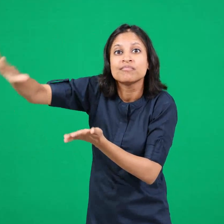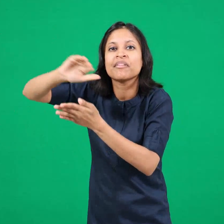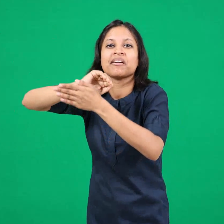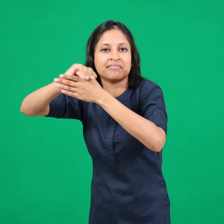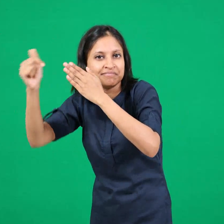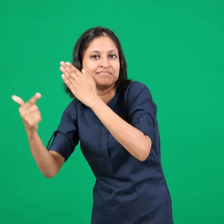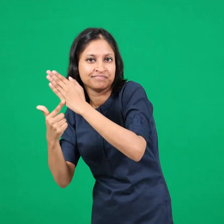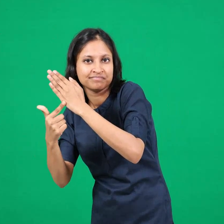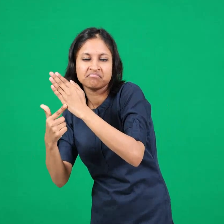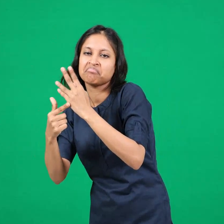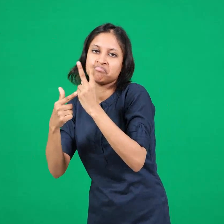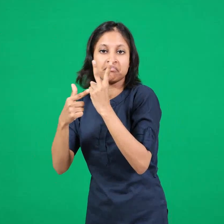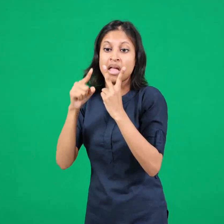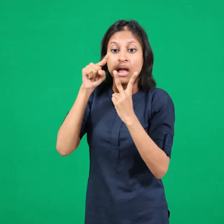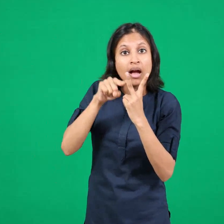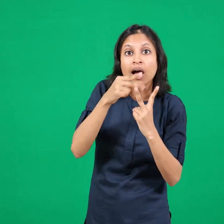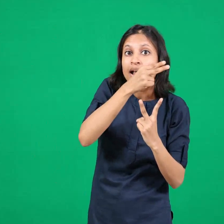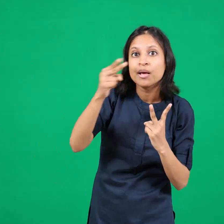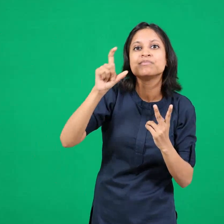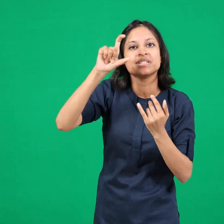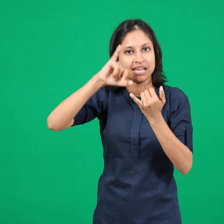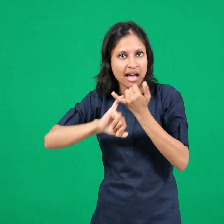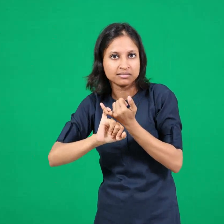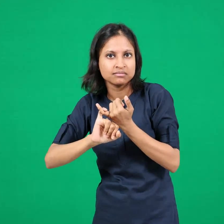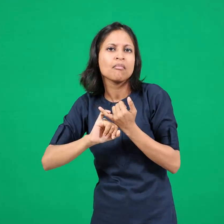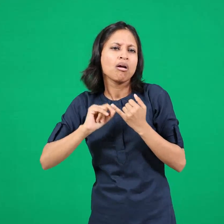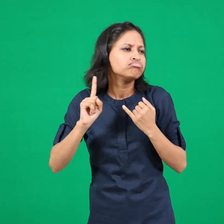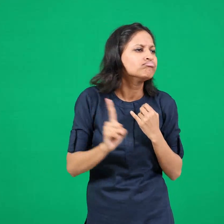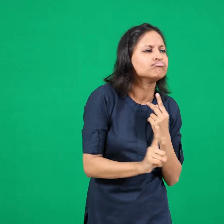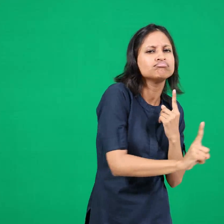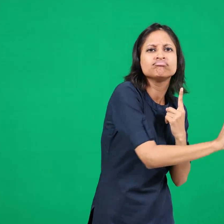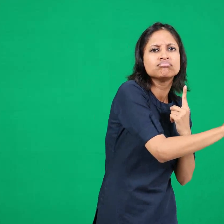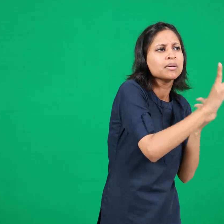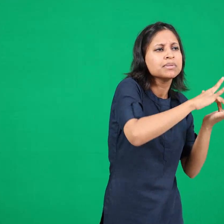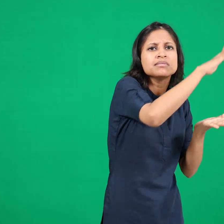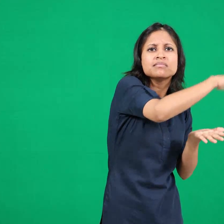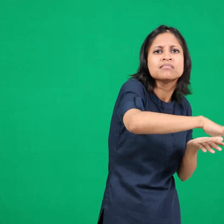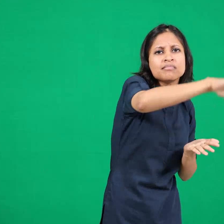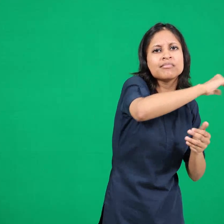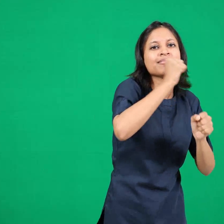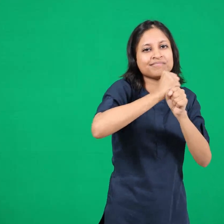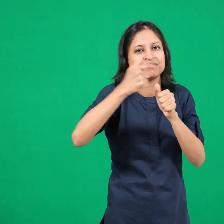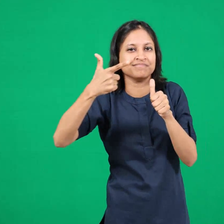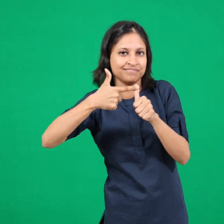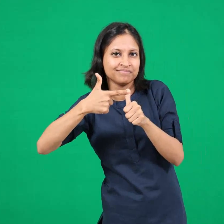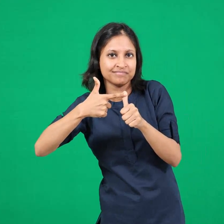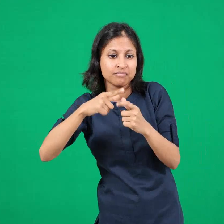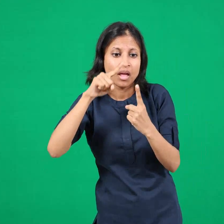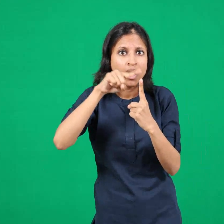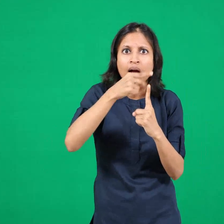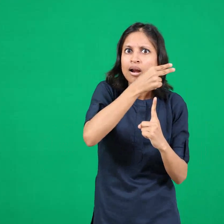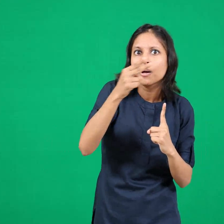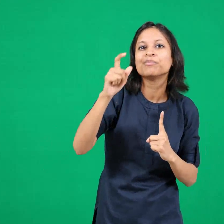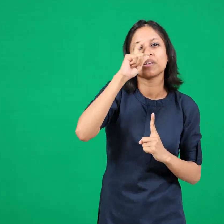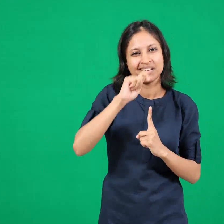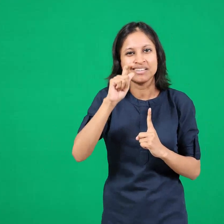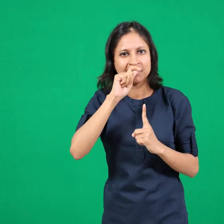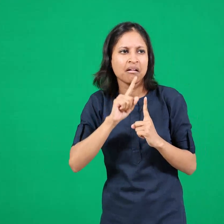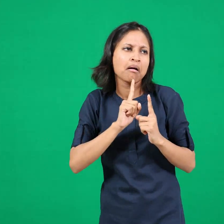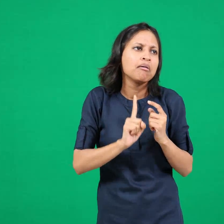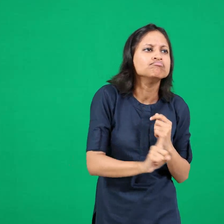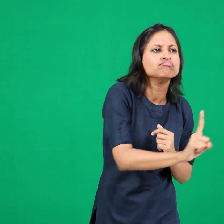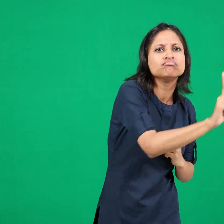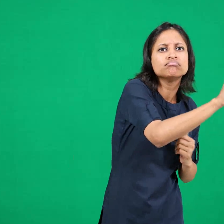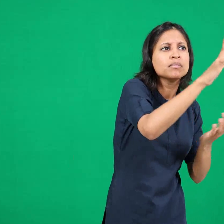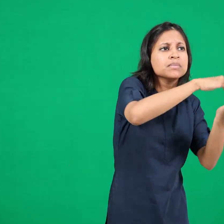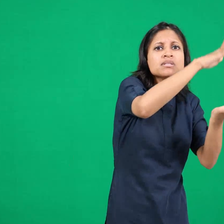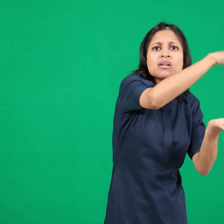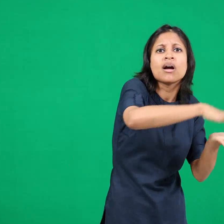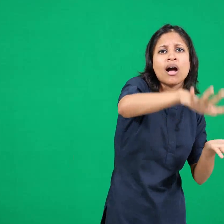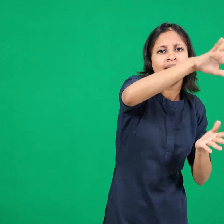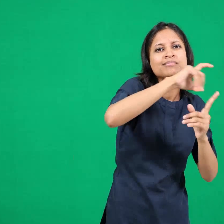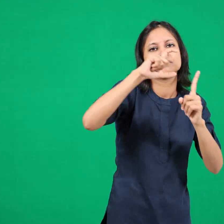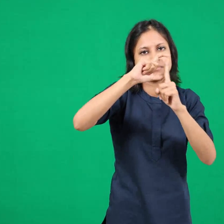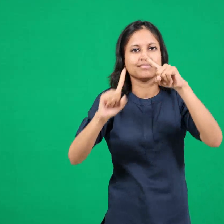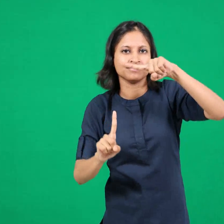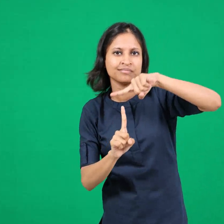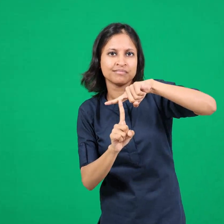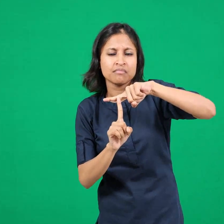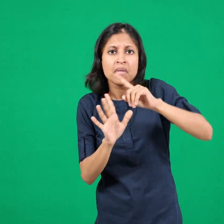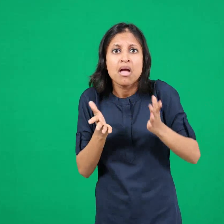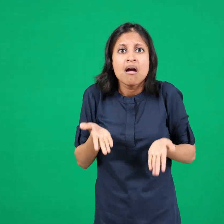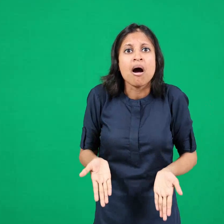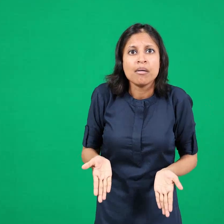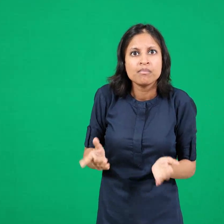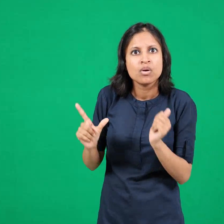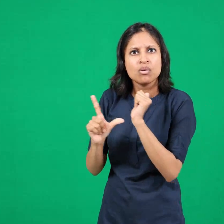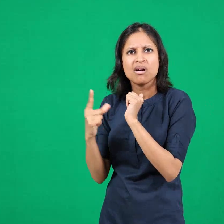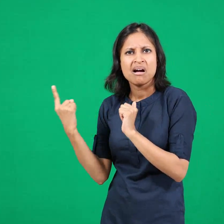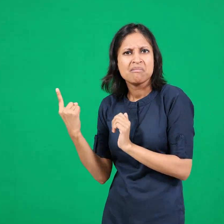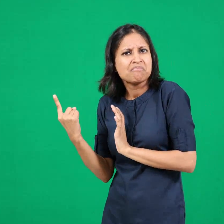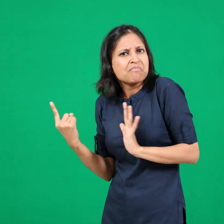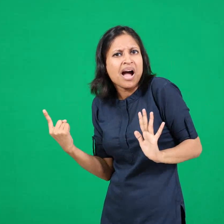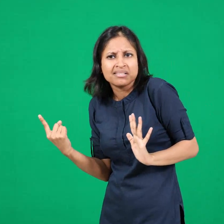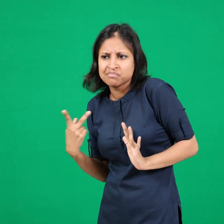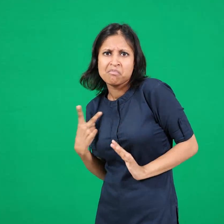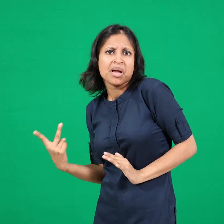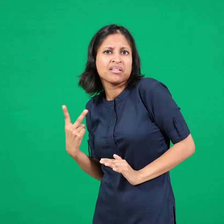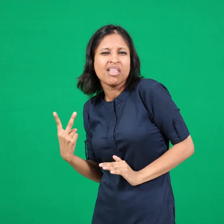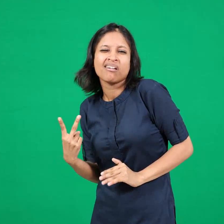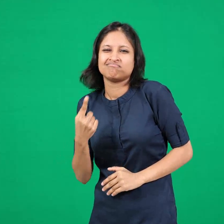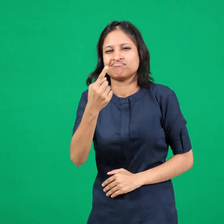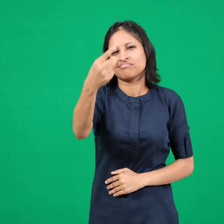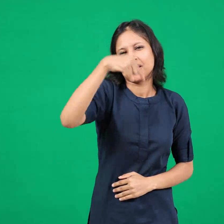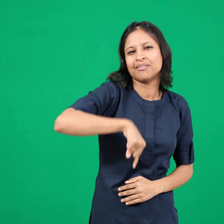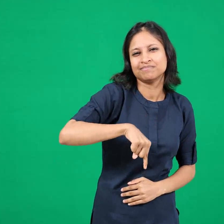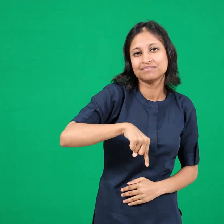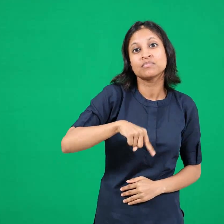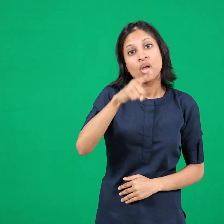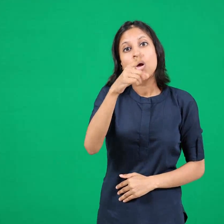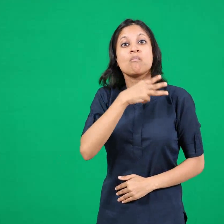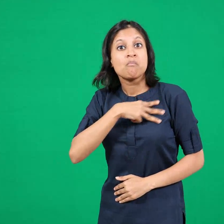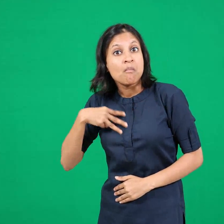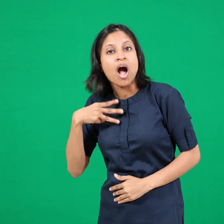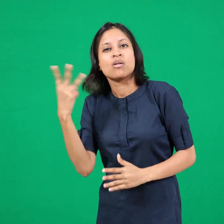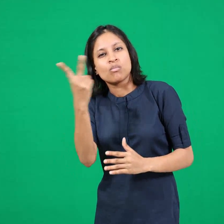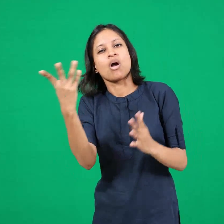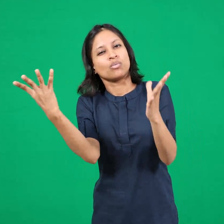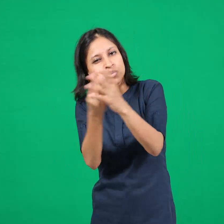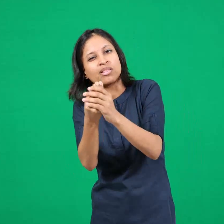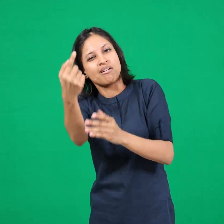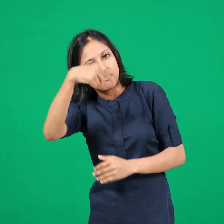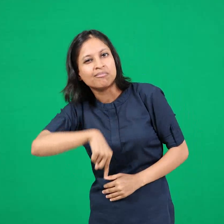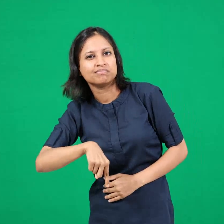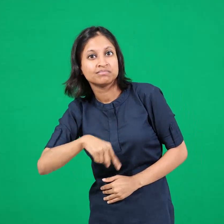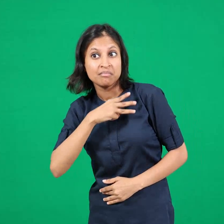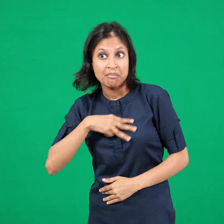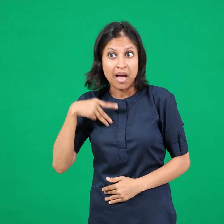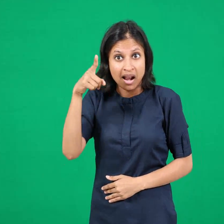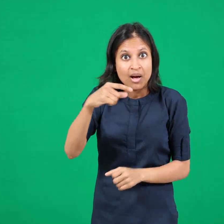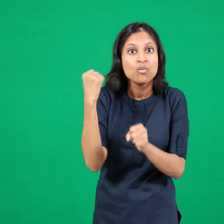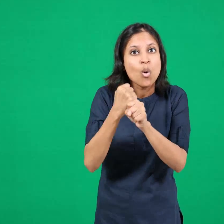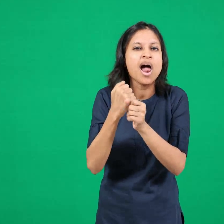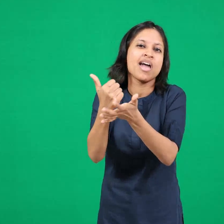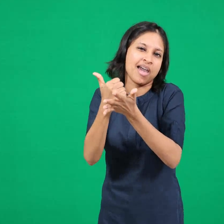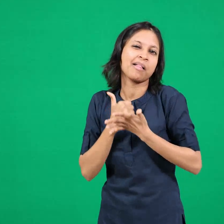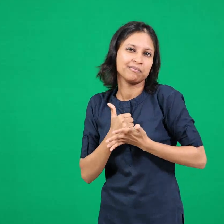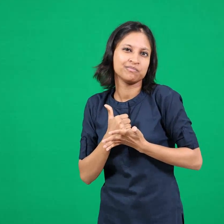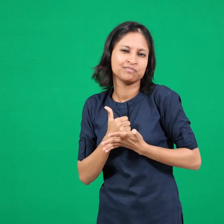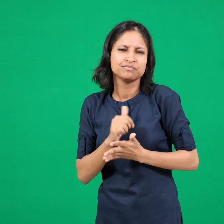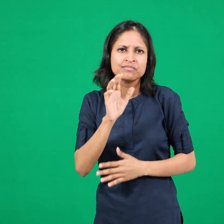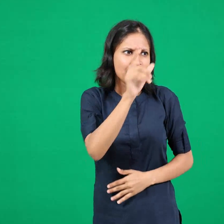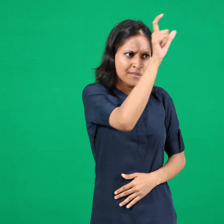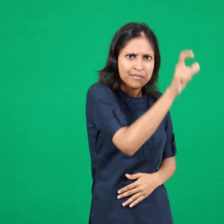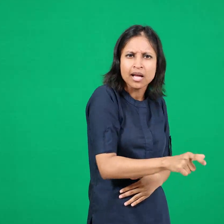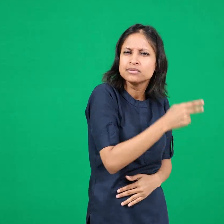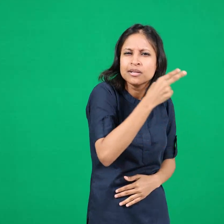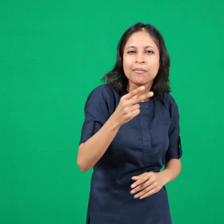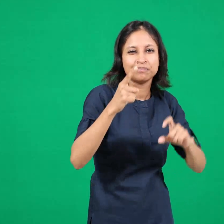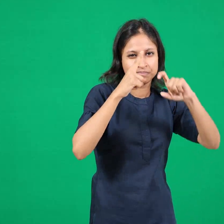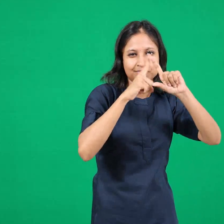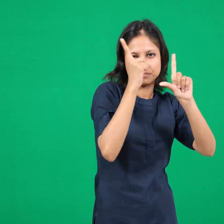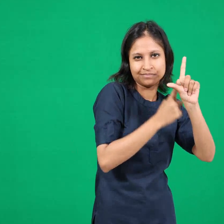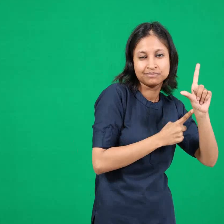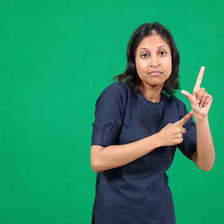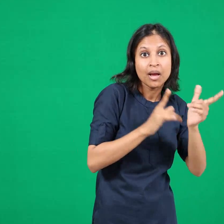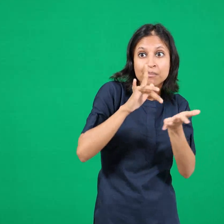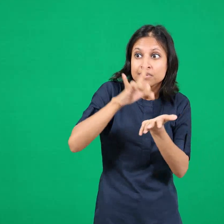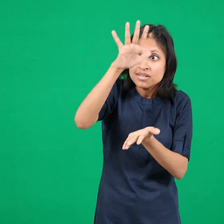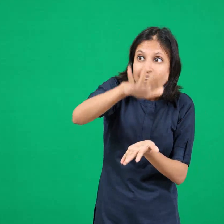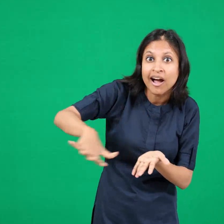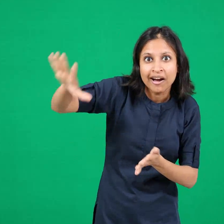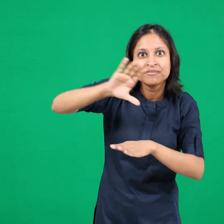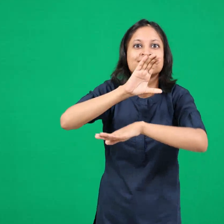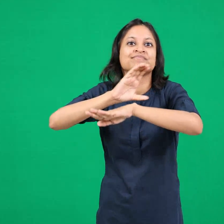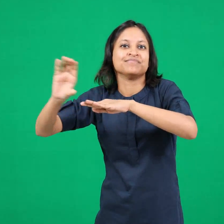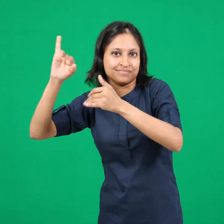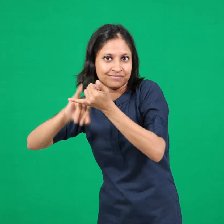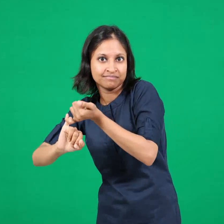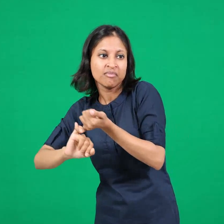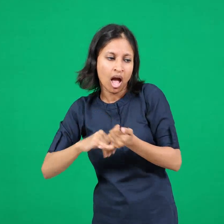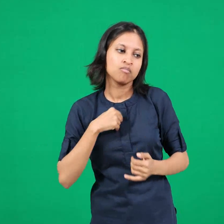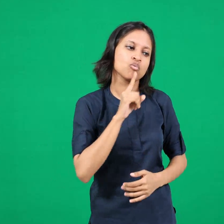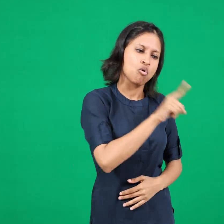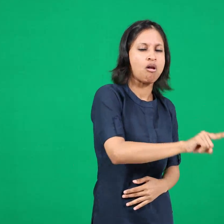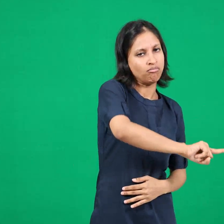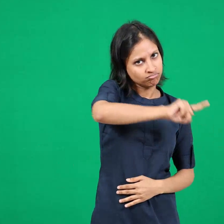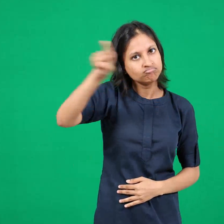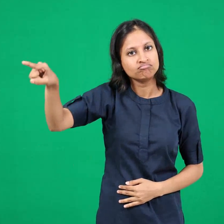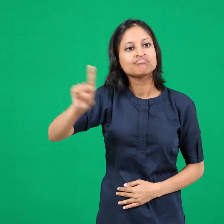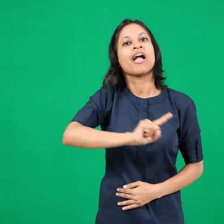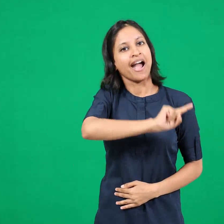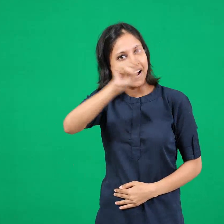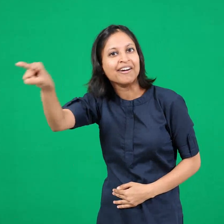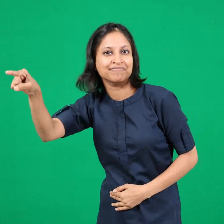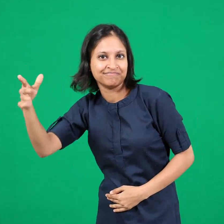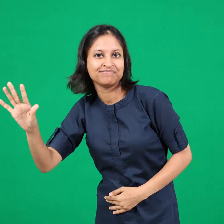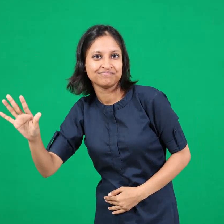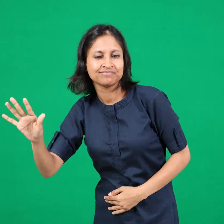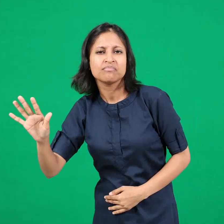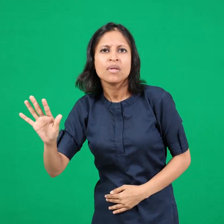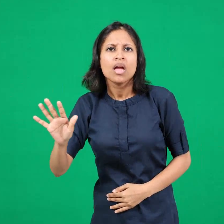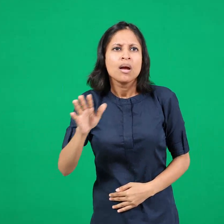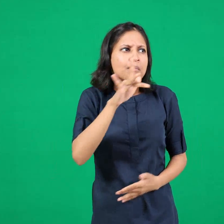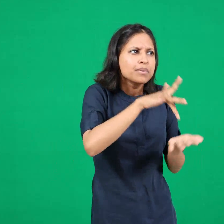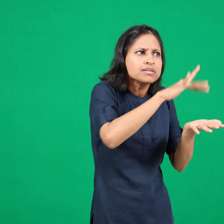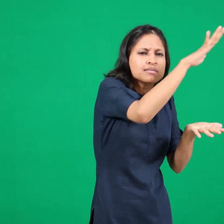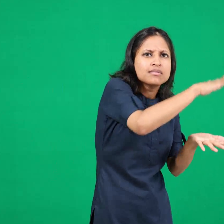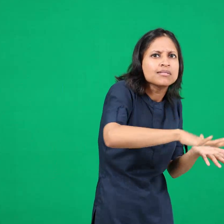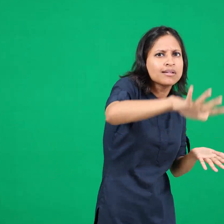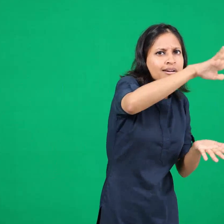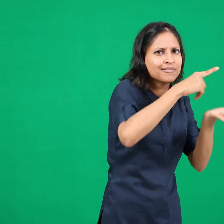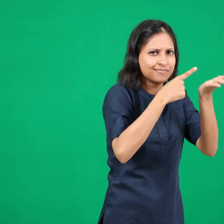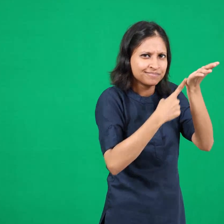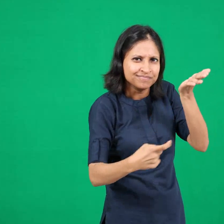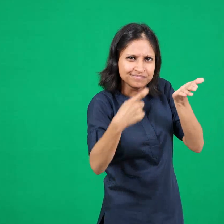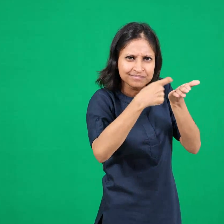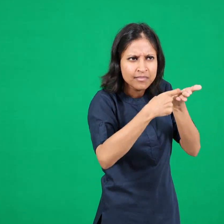Crescens has gone to Galatia, and Titus to Dalmatia. Only Luke is with me. Get Mark and bring him with you, because he is useful to me in the ministry.